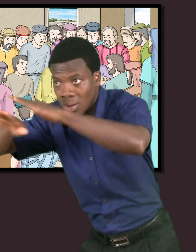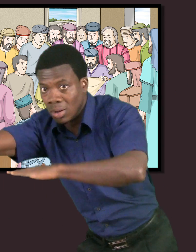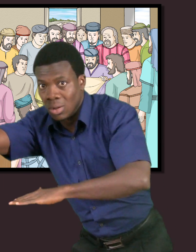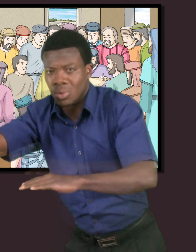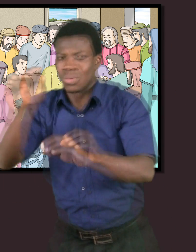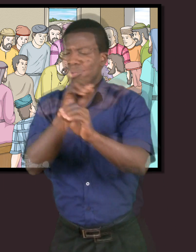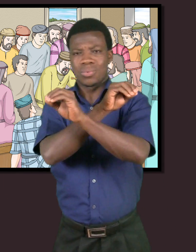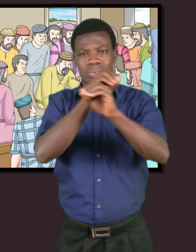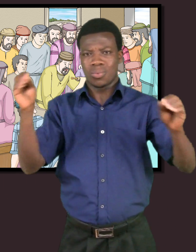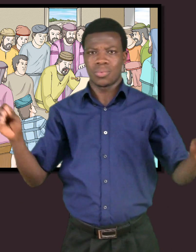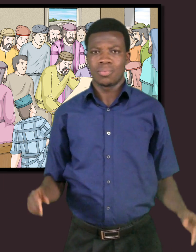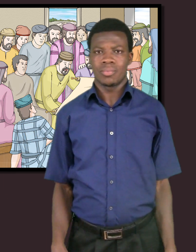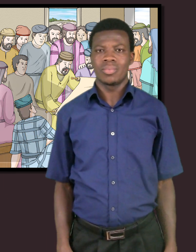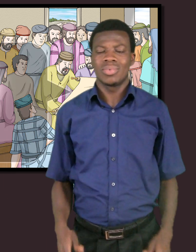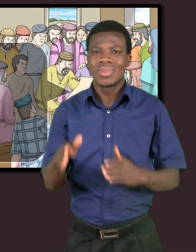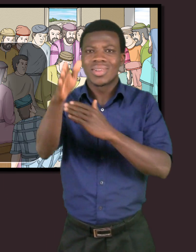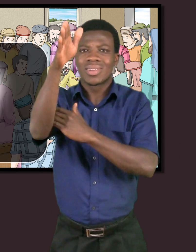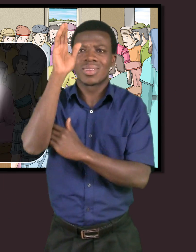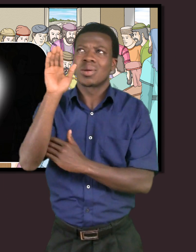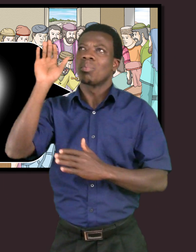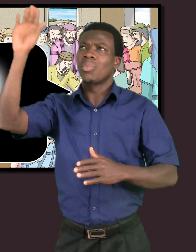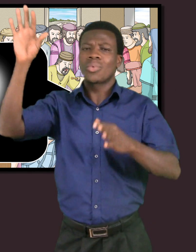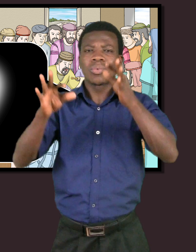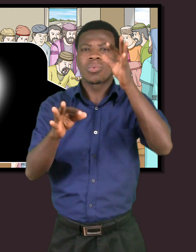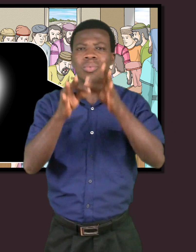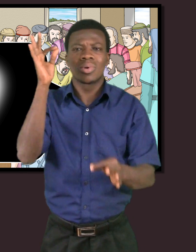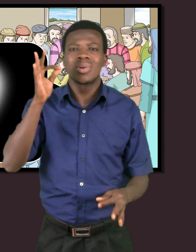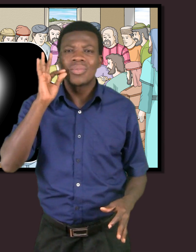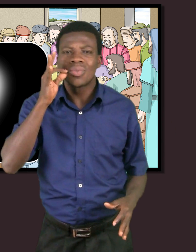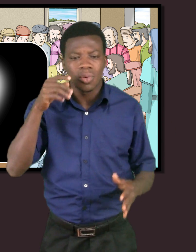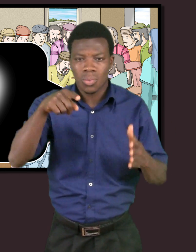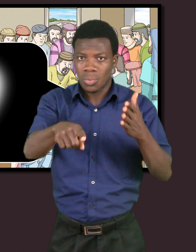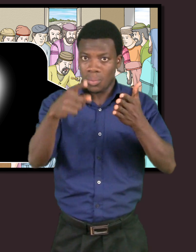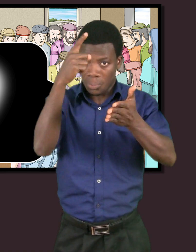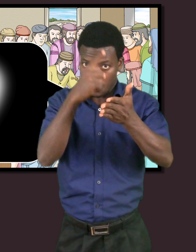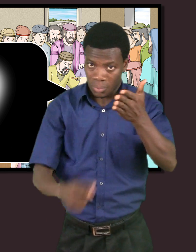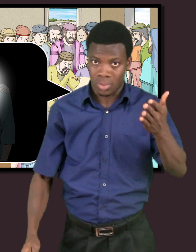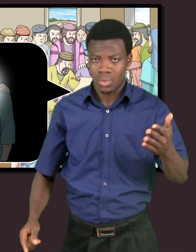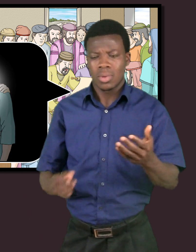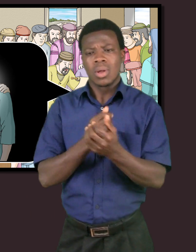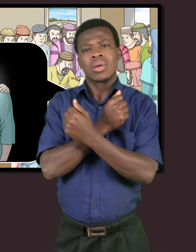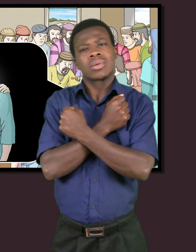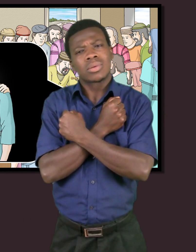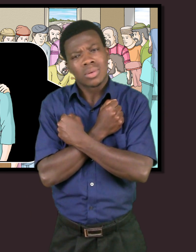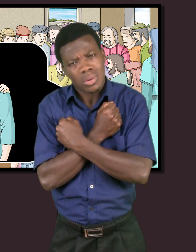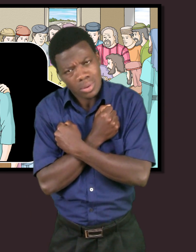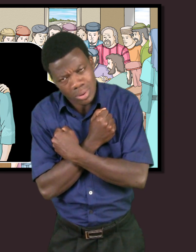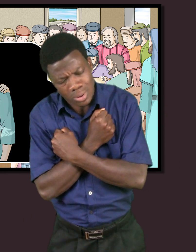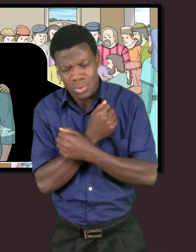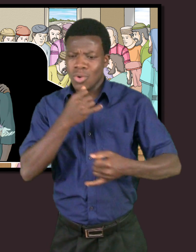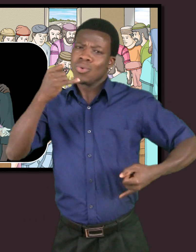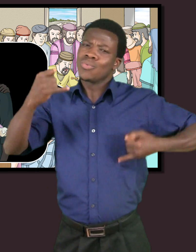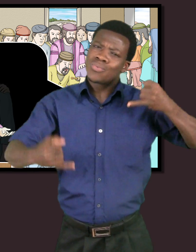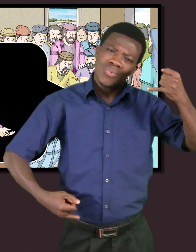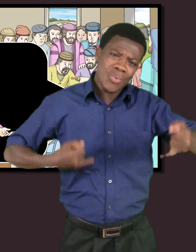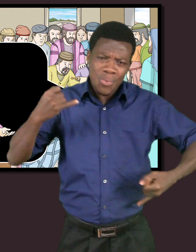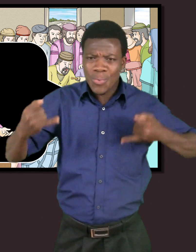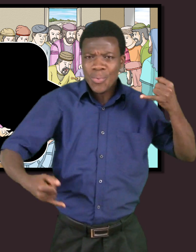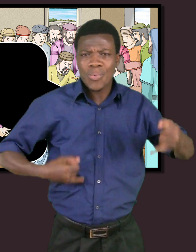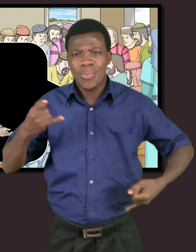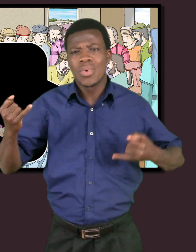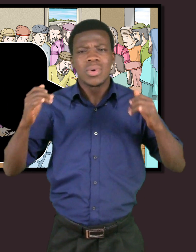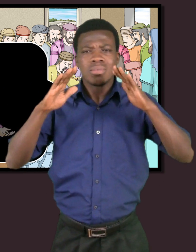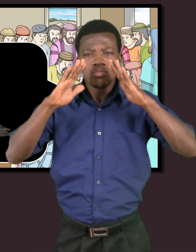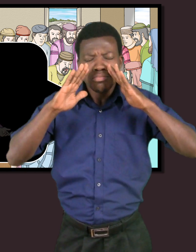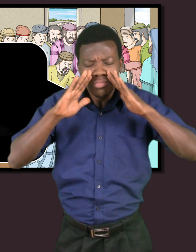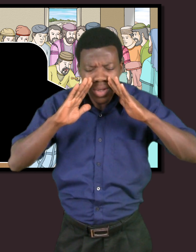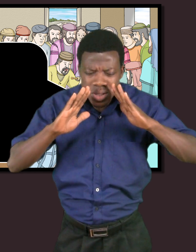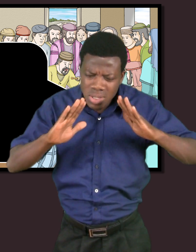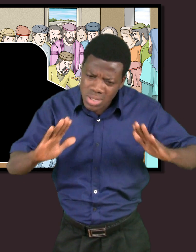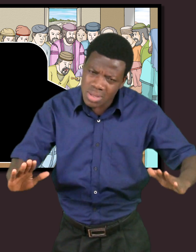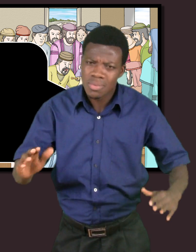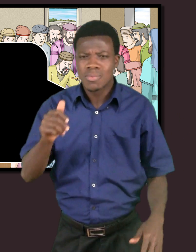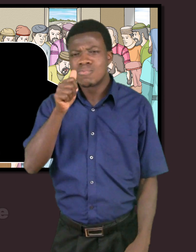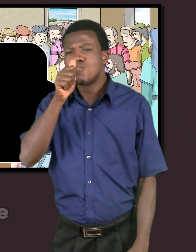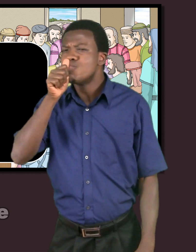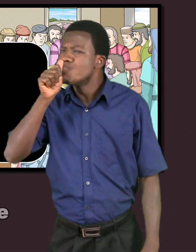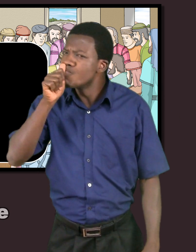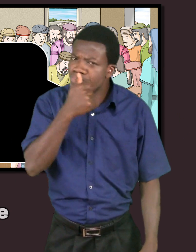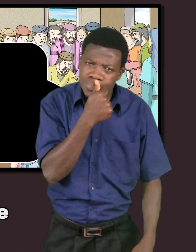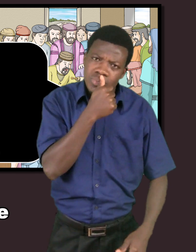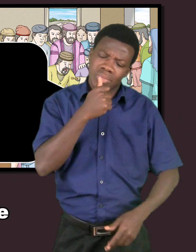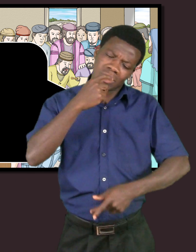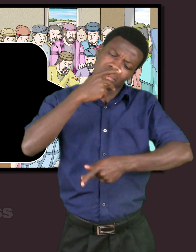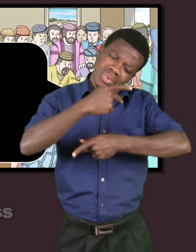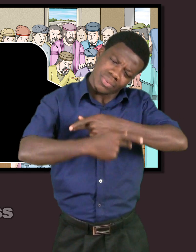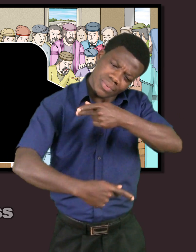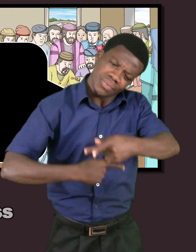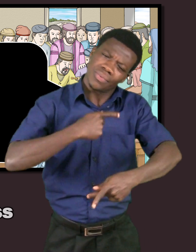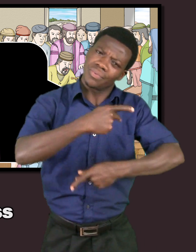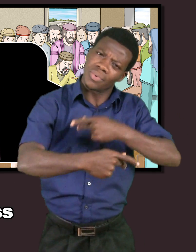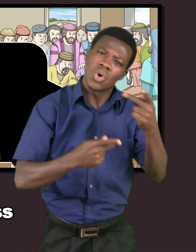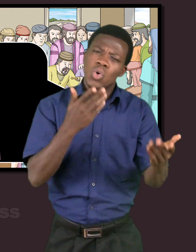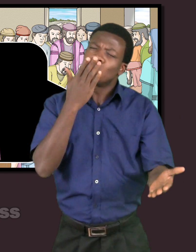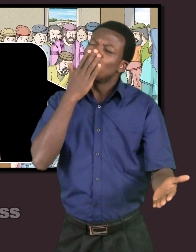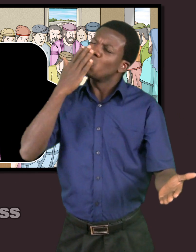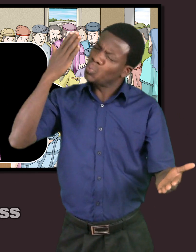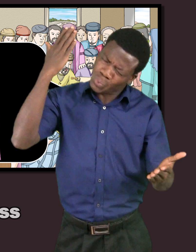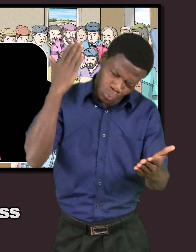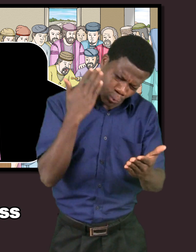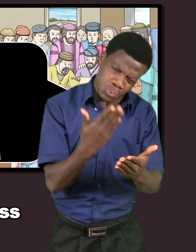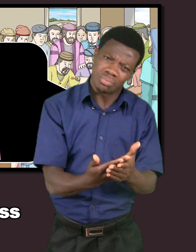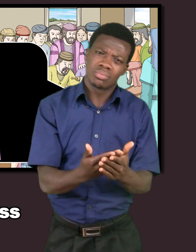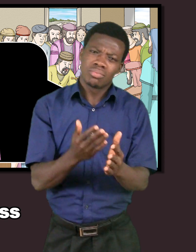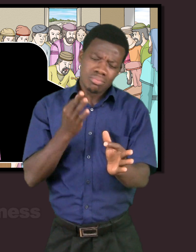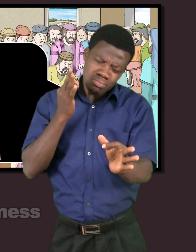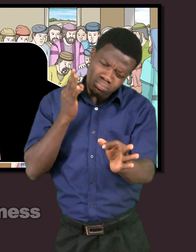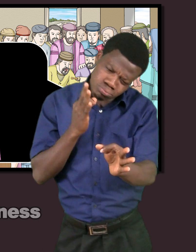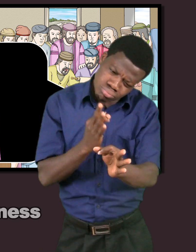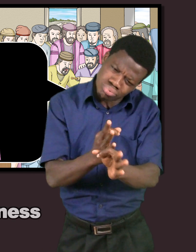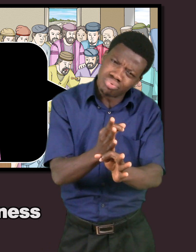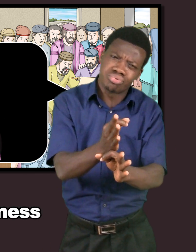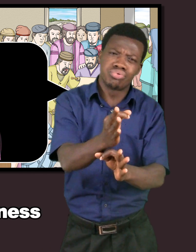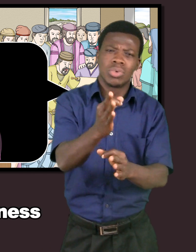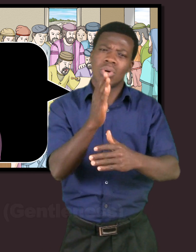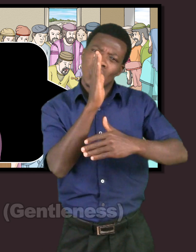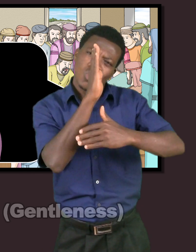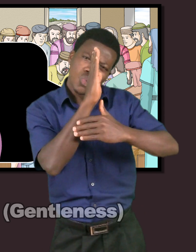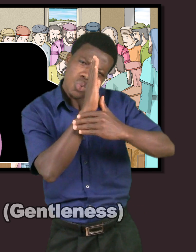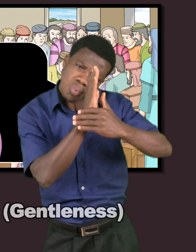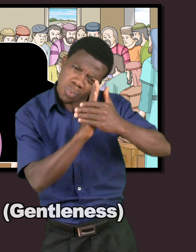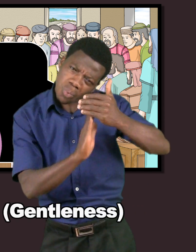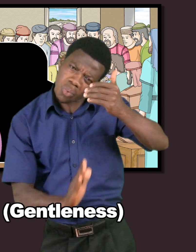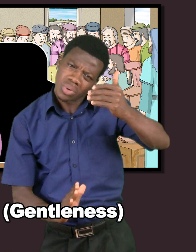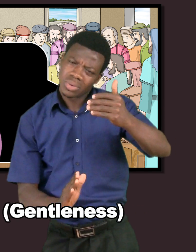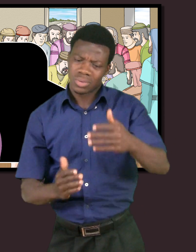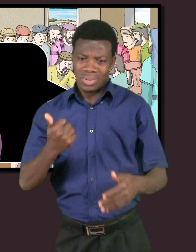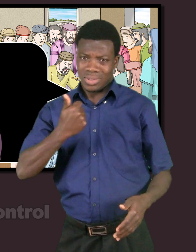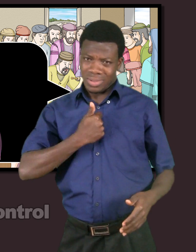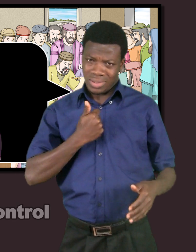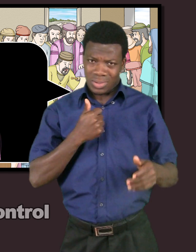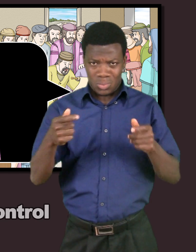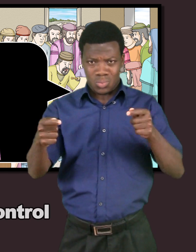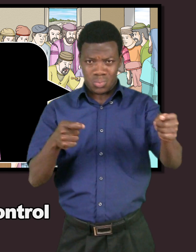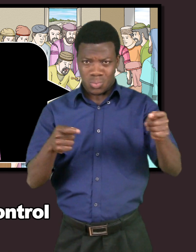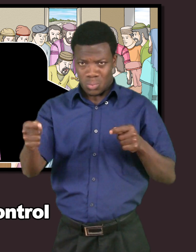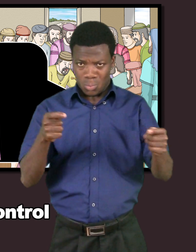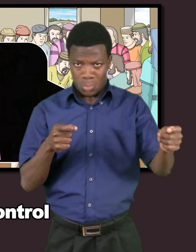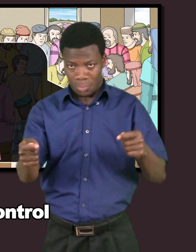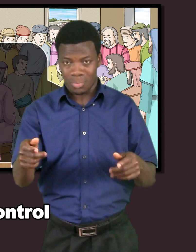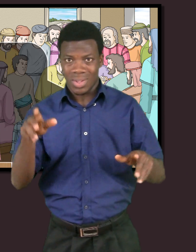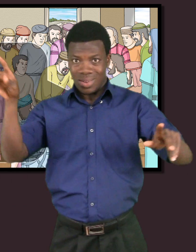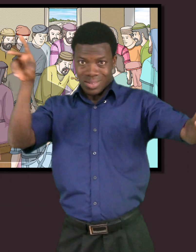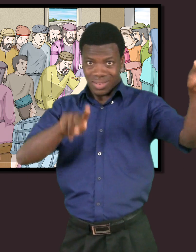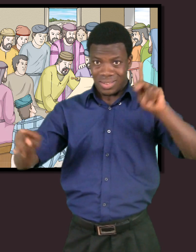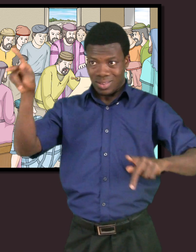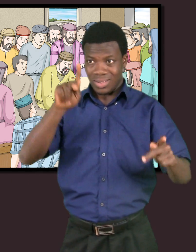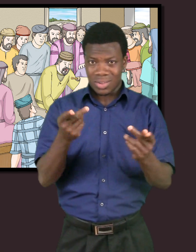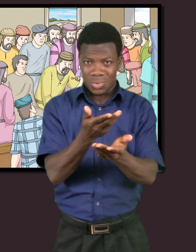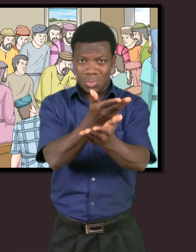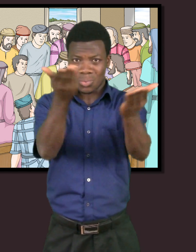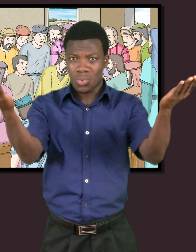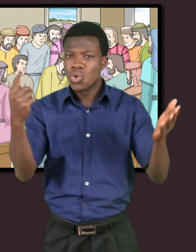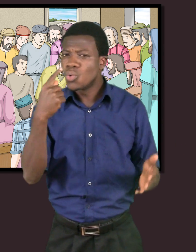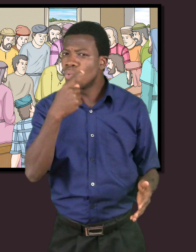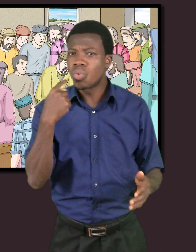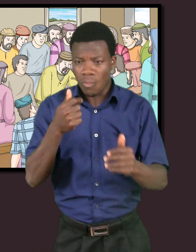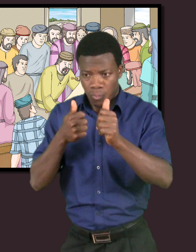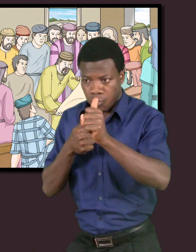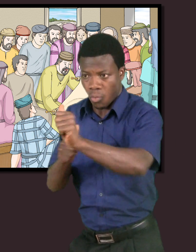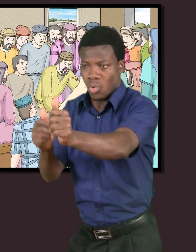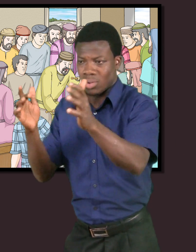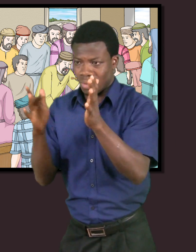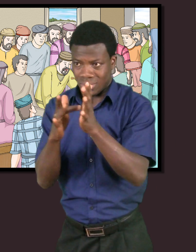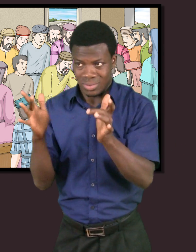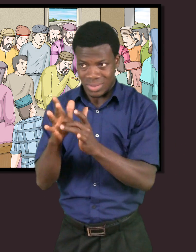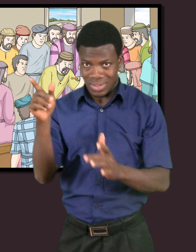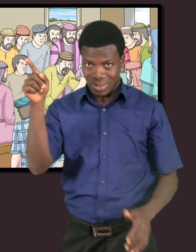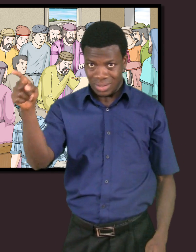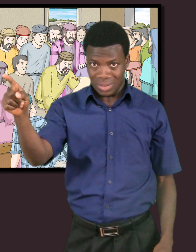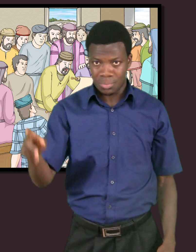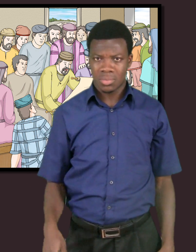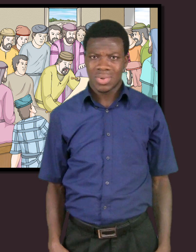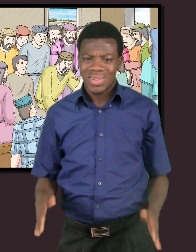But the fruit of the Spirit is love, joy, peace, patience, kindness, goodness, faithfulness, gentleness, and self-control.